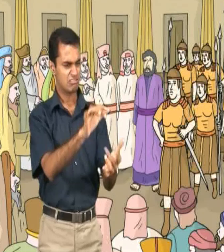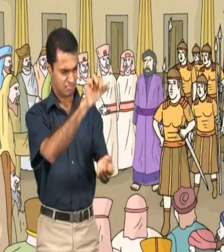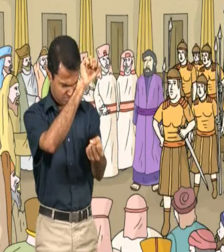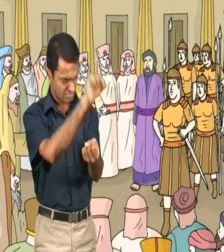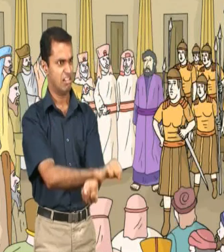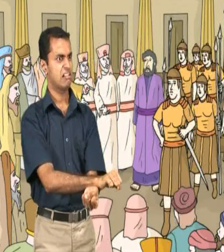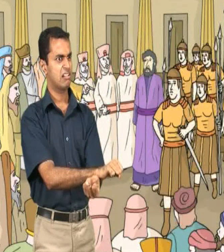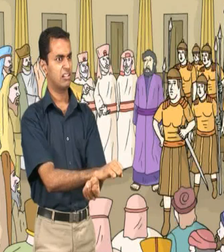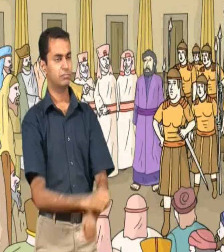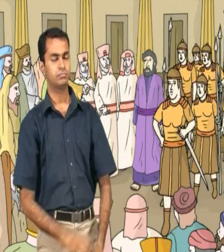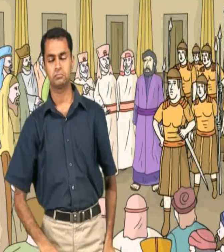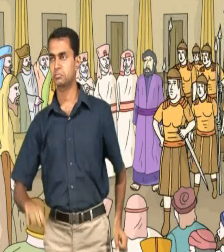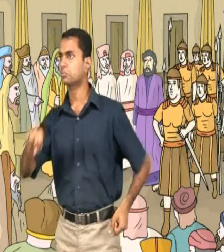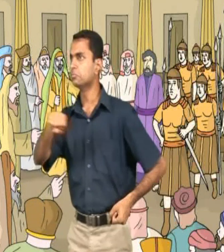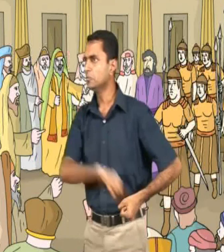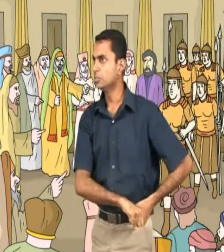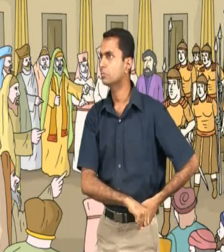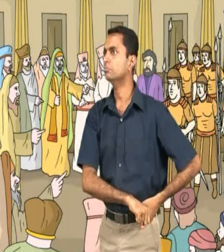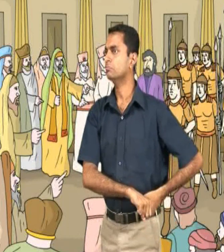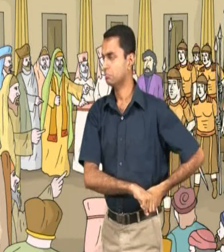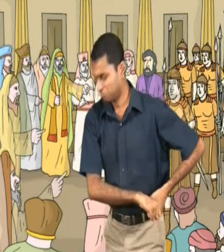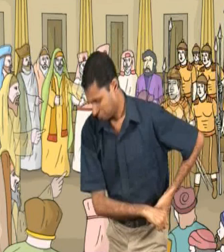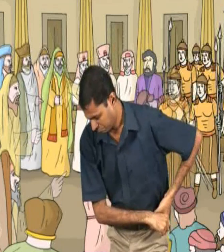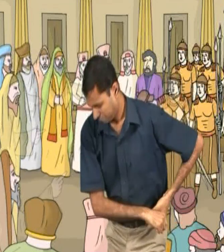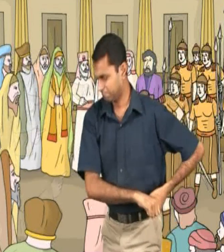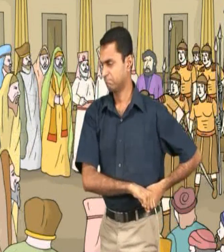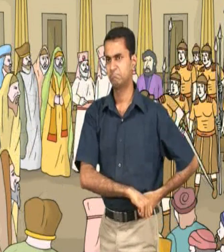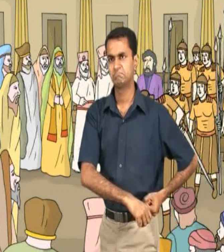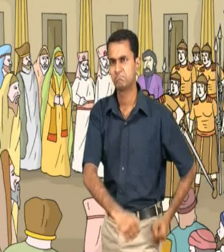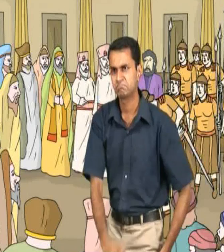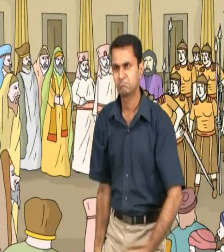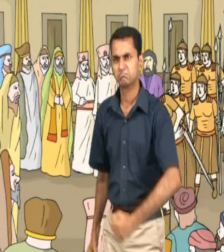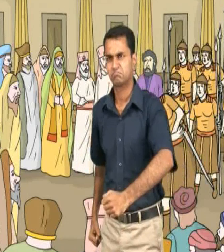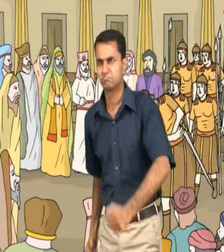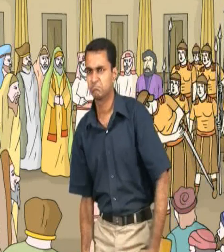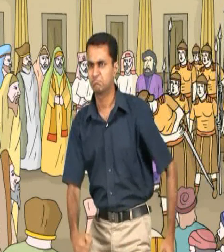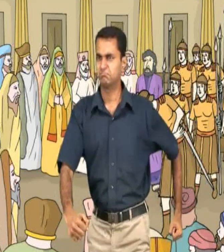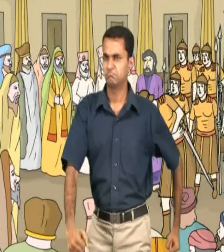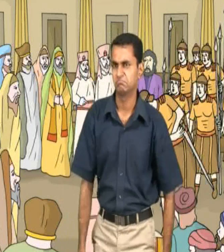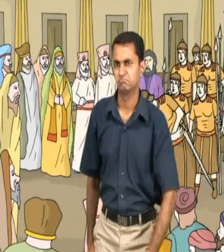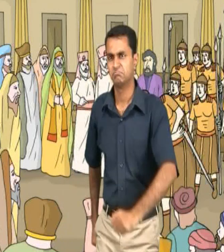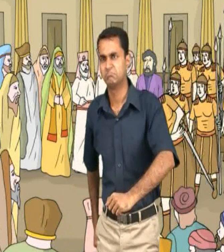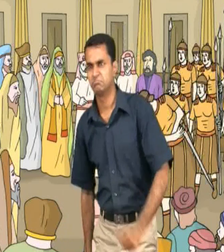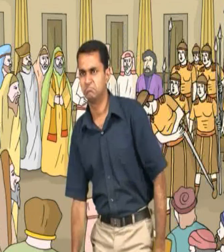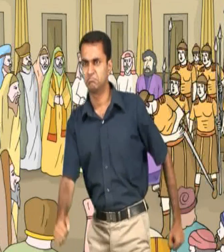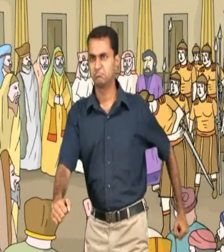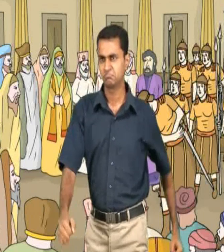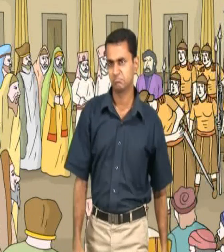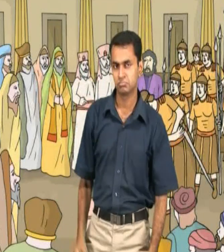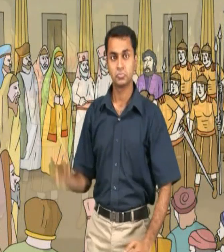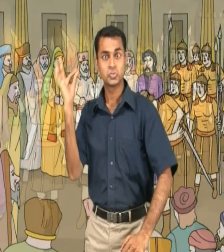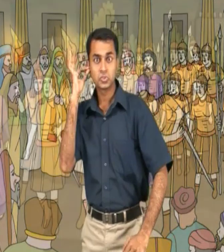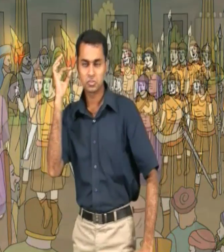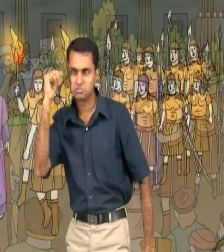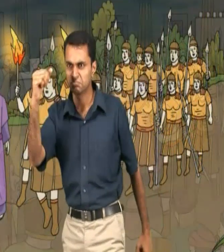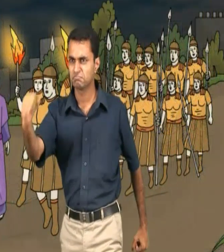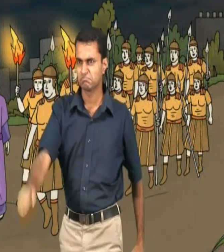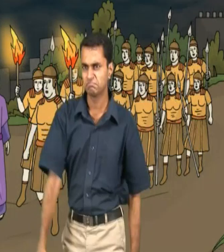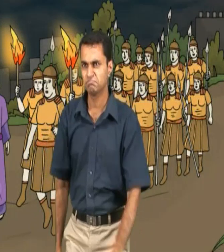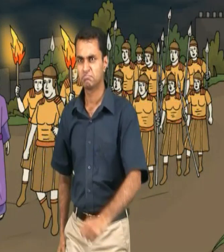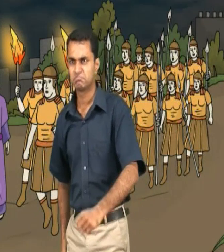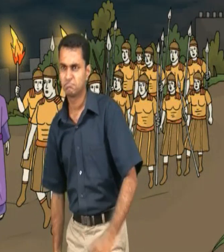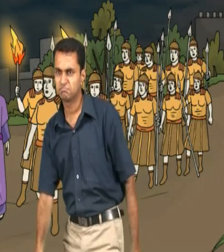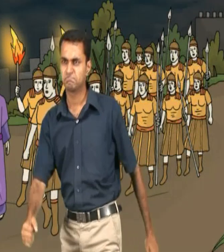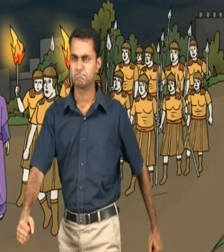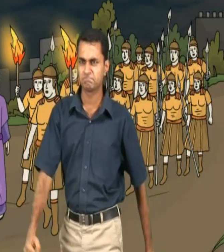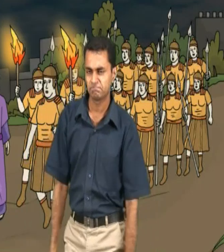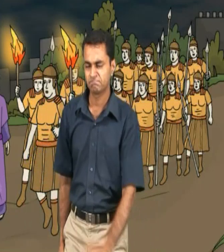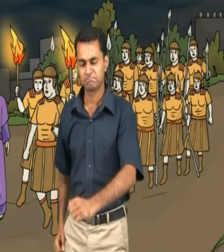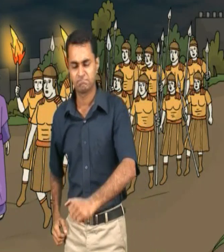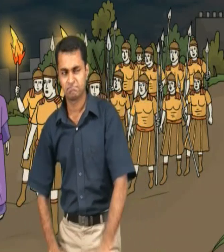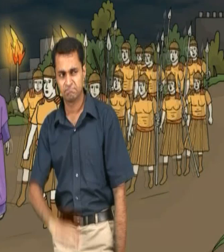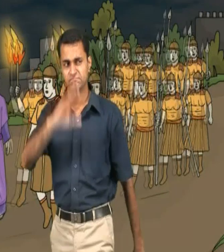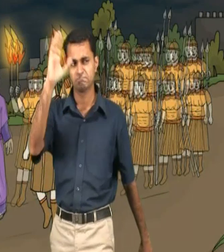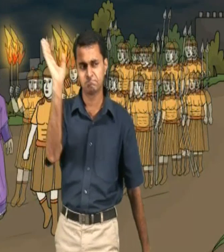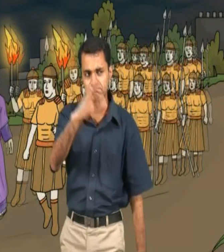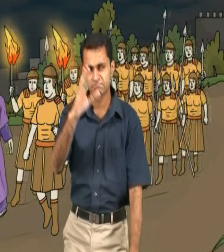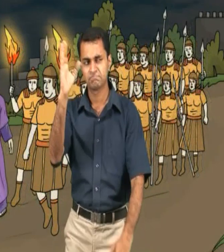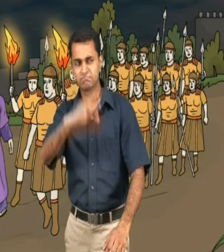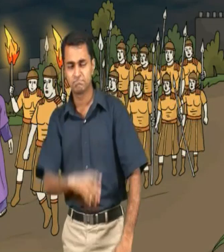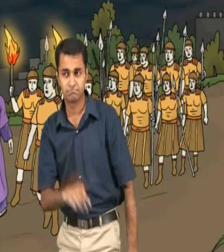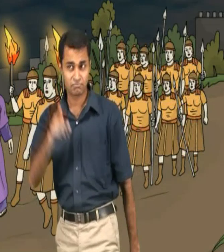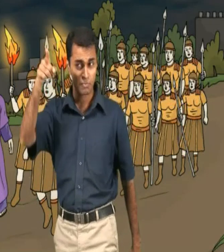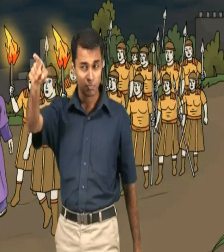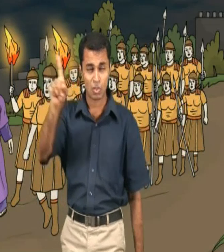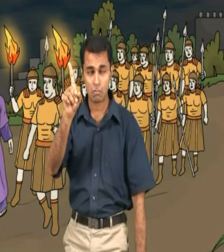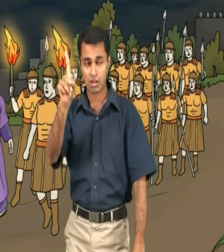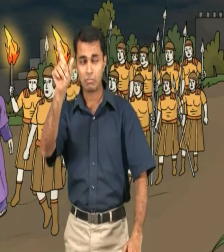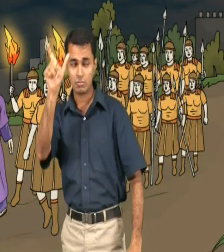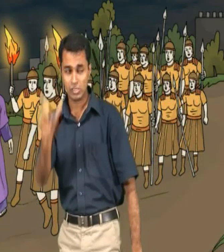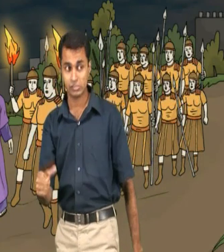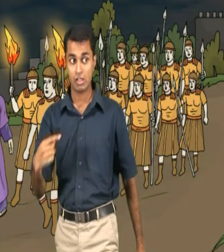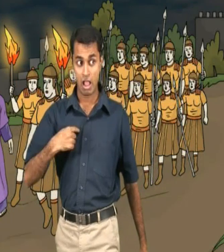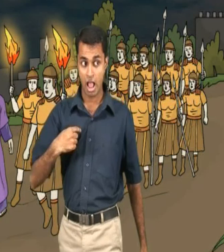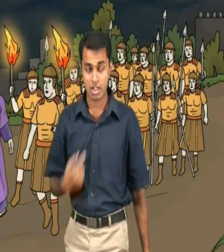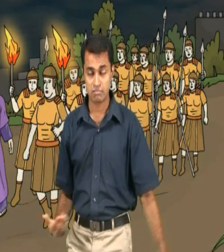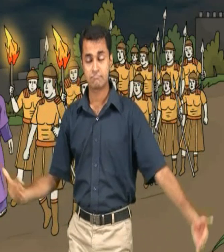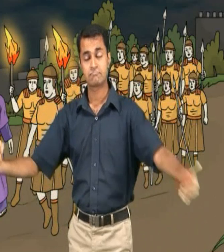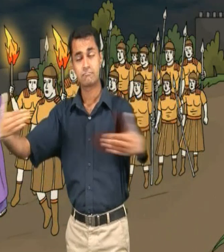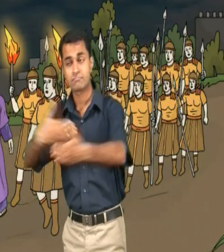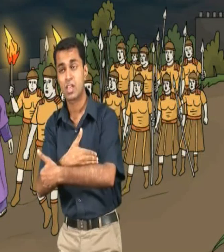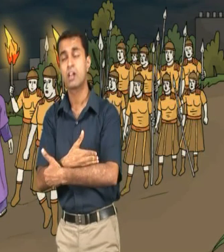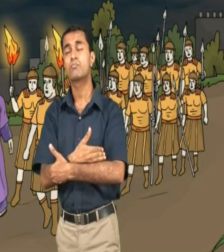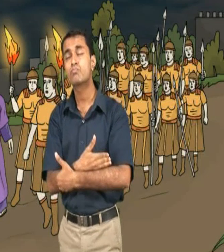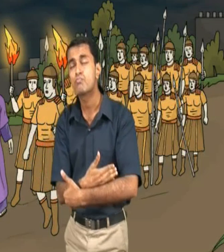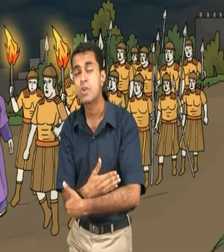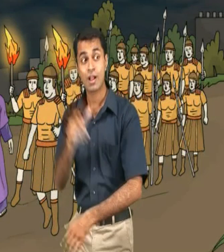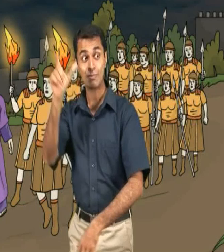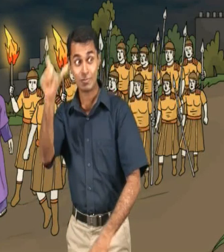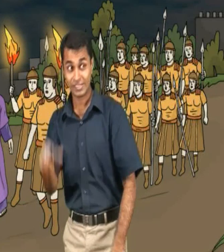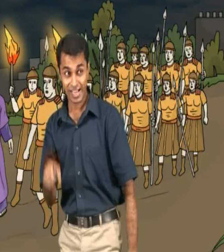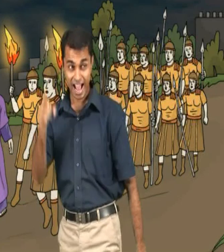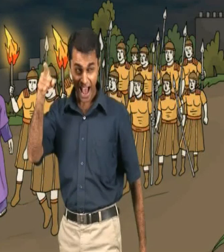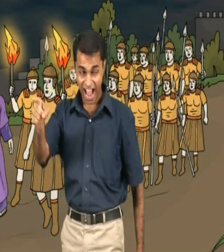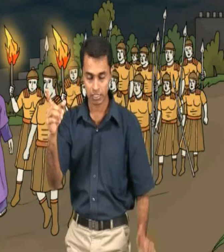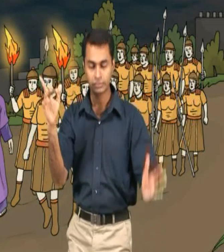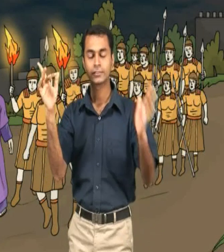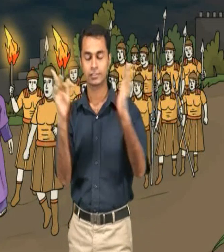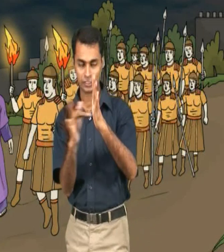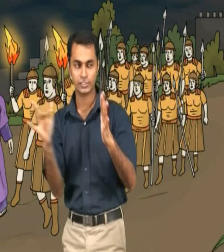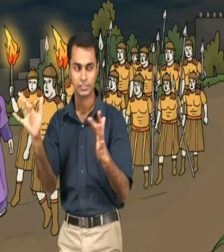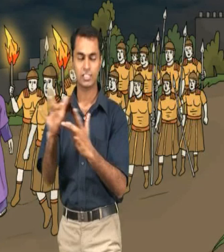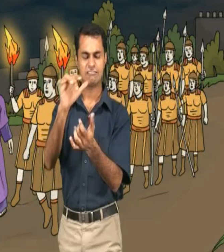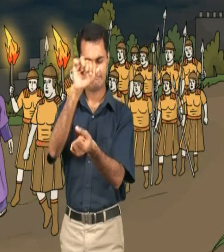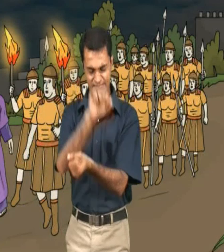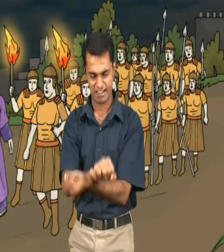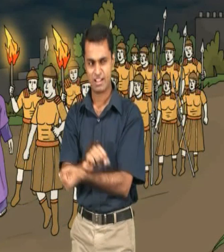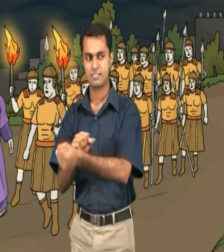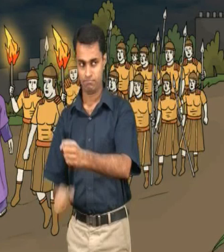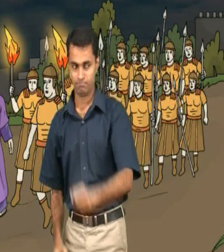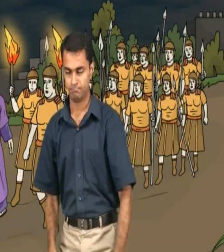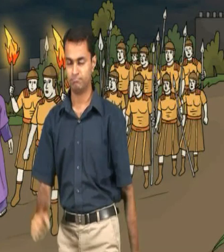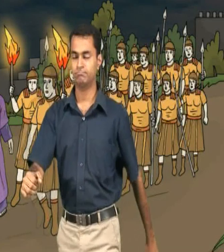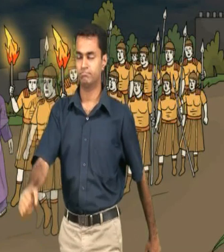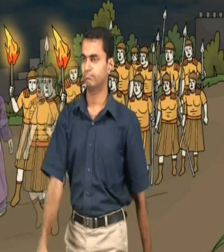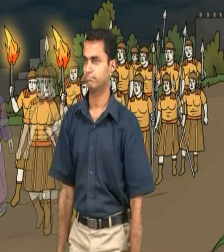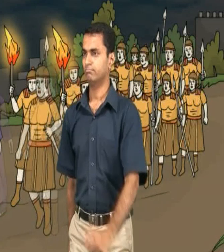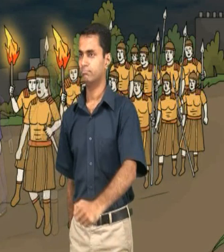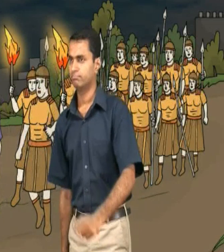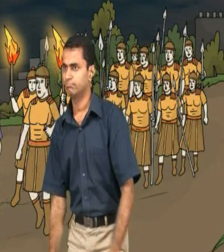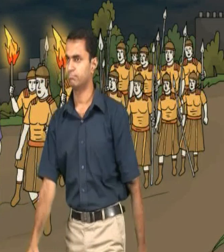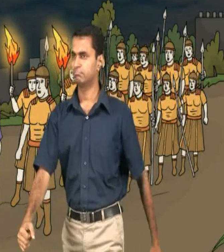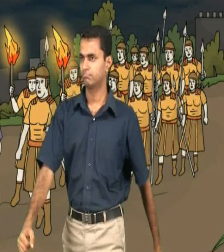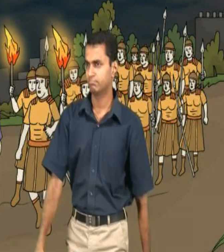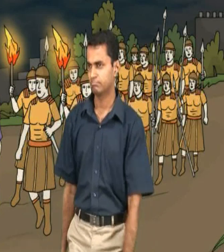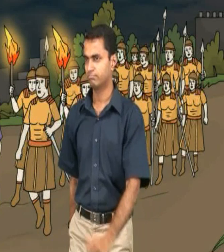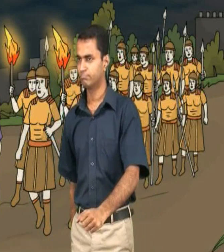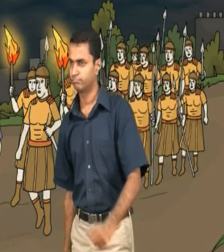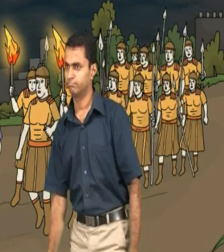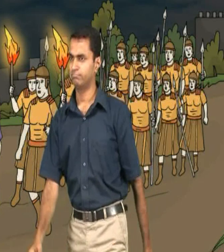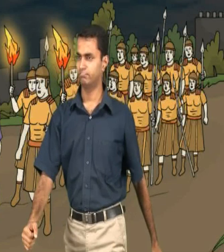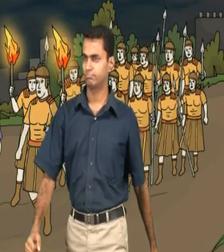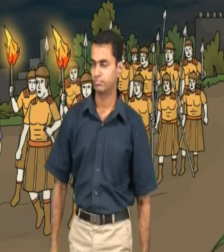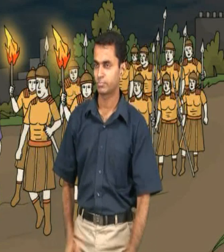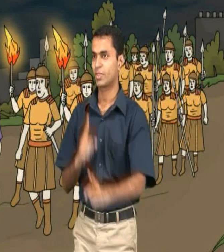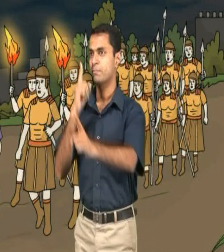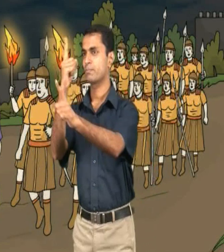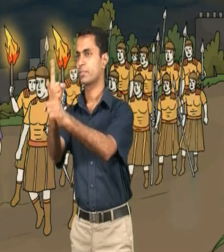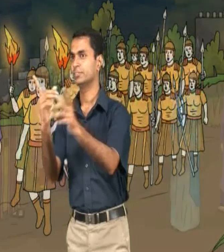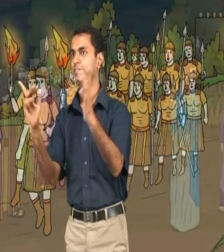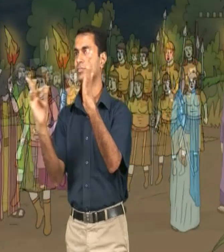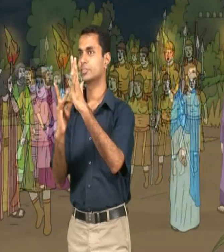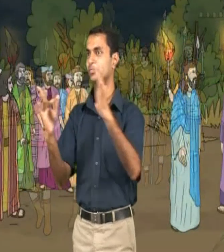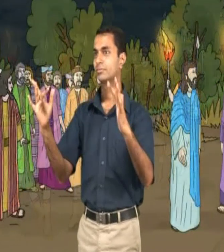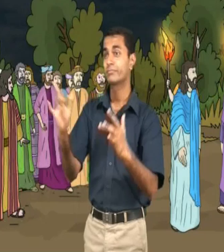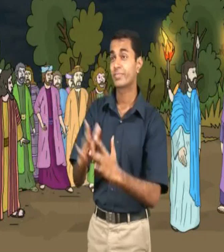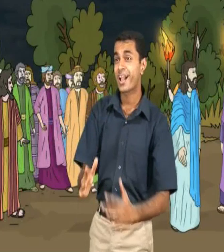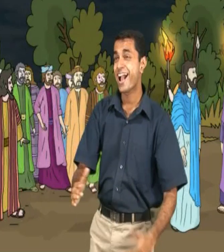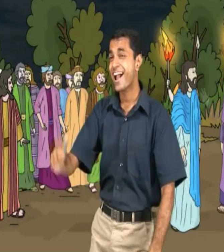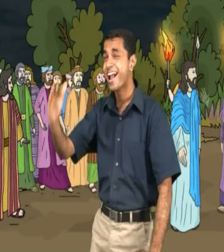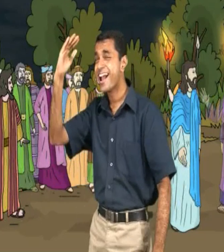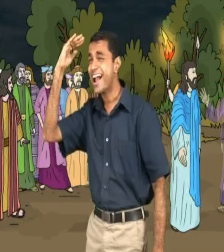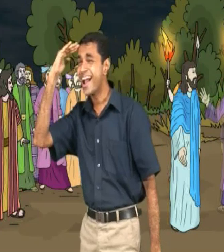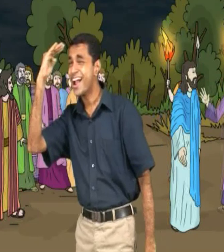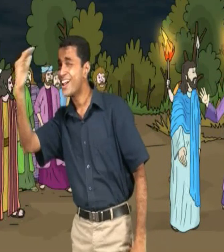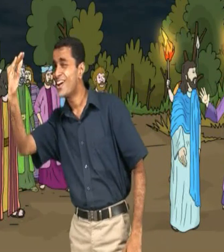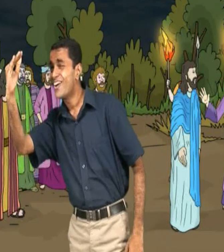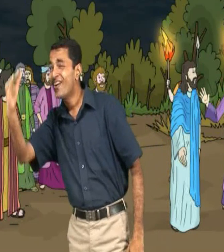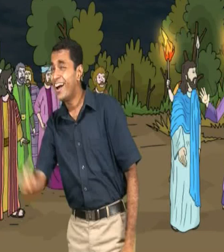Now the betrayer had arranged a signal with them: “The One I kiss is the man; arrest Him.”